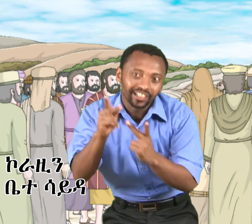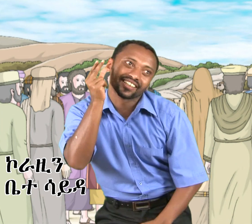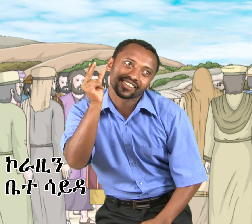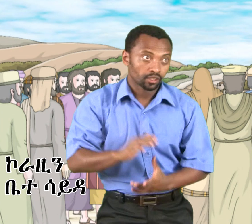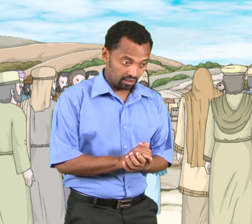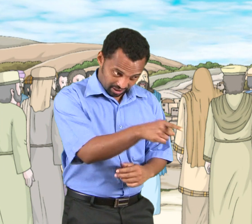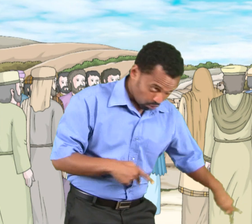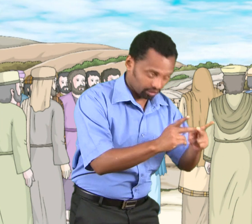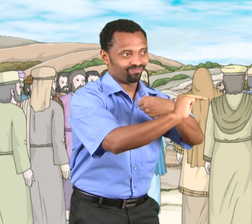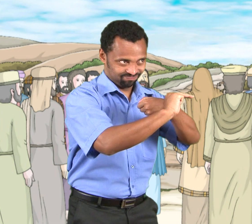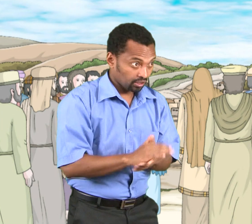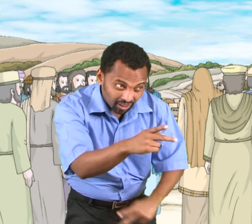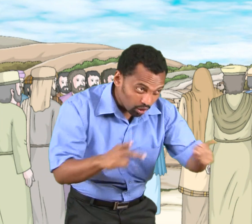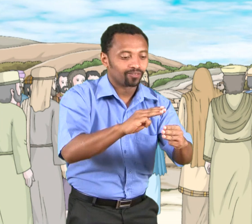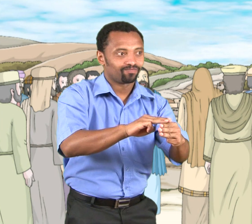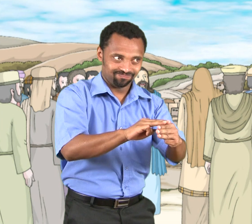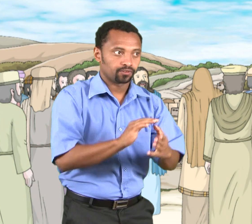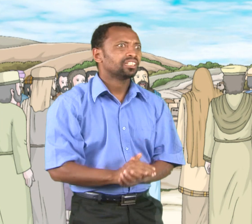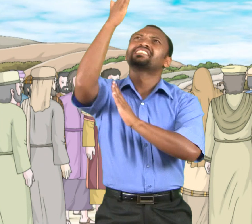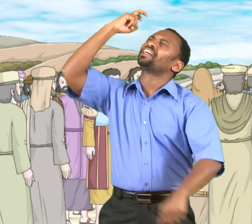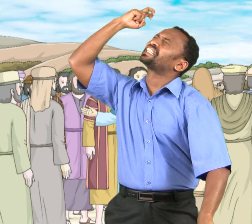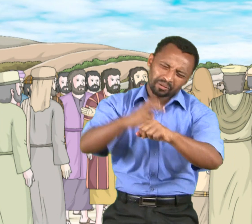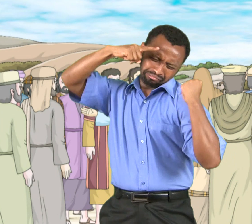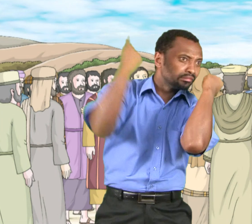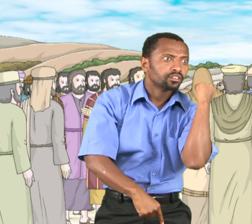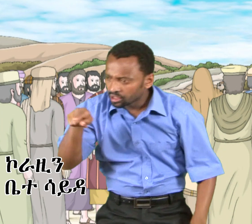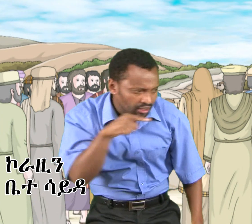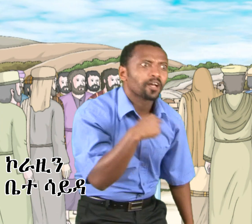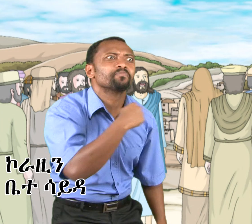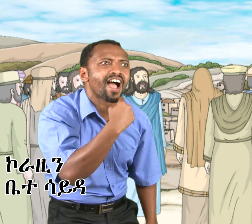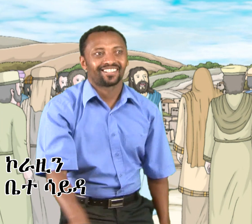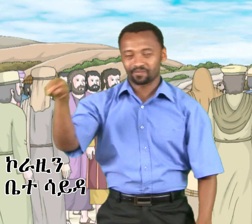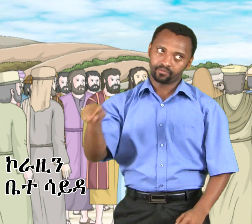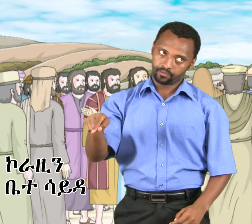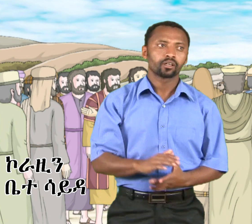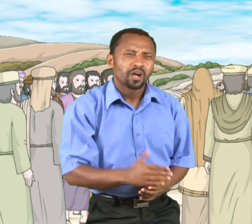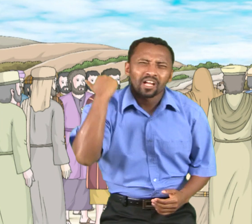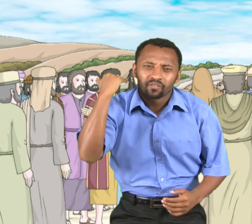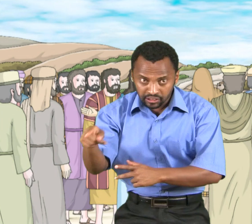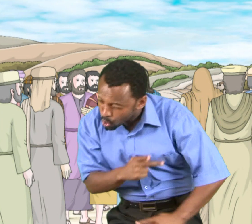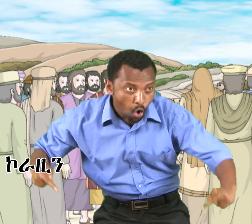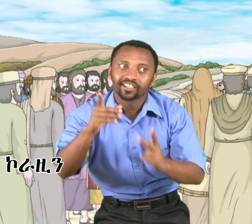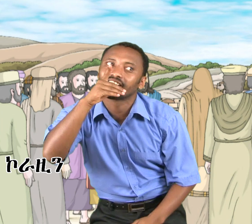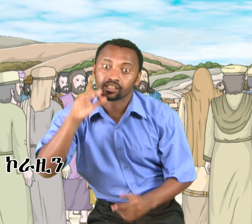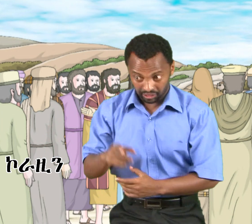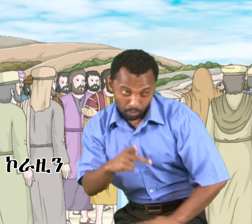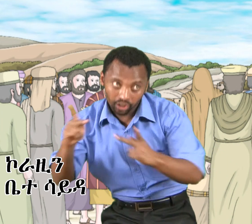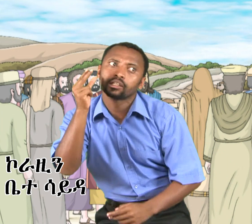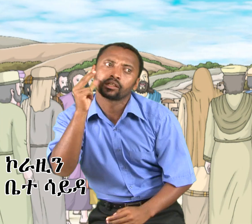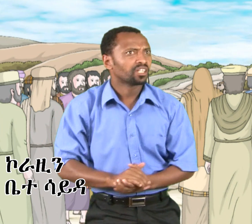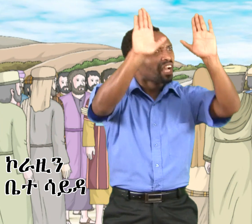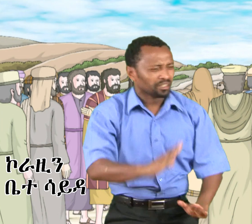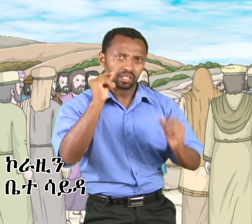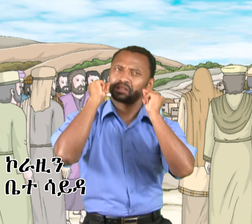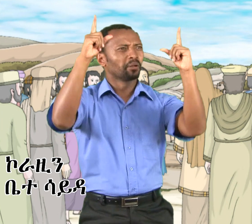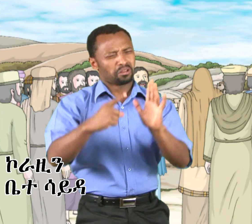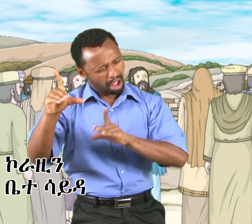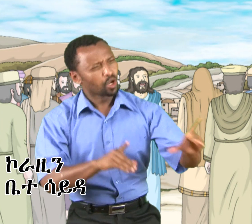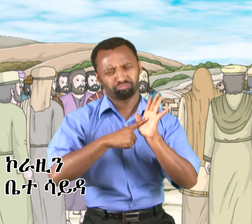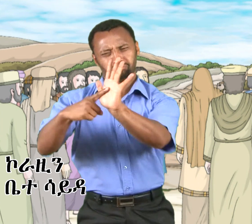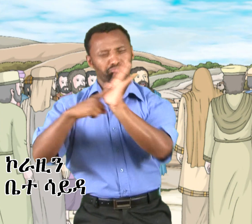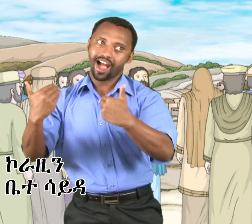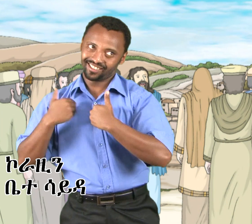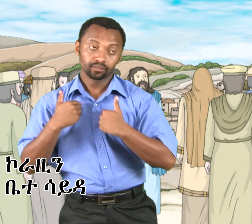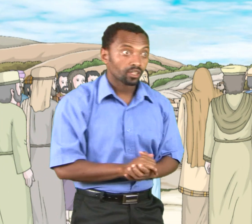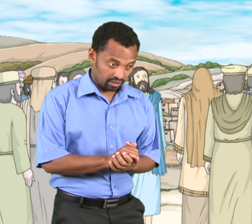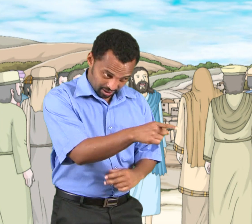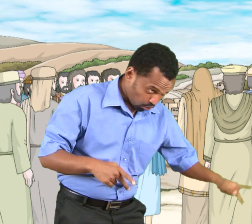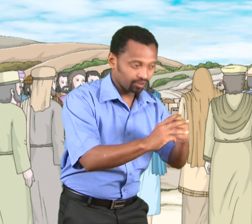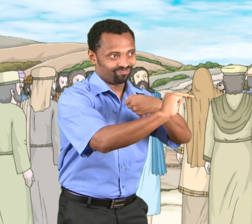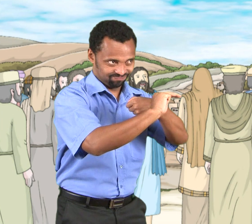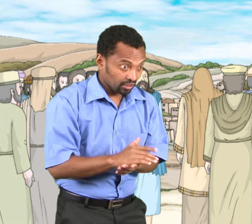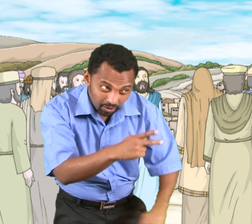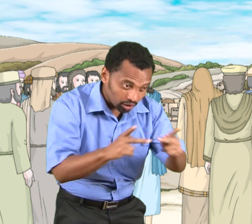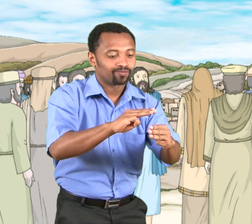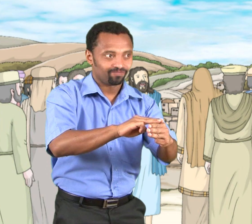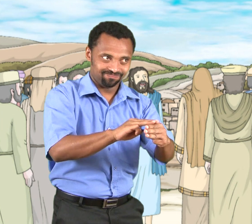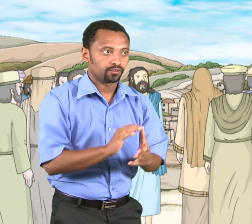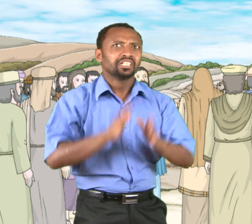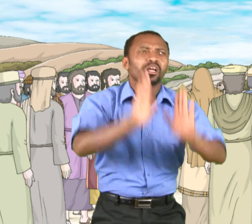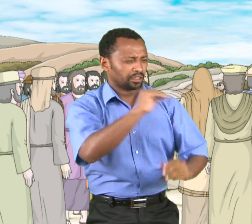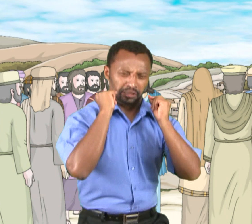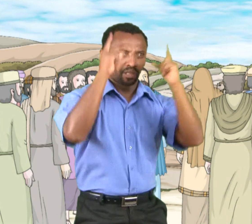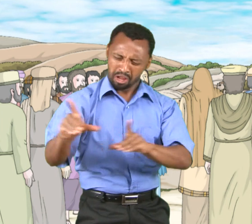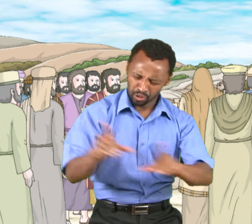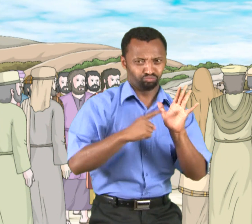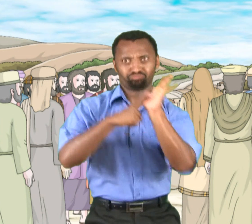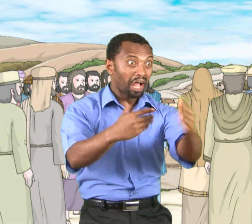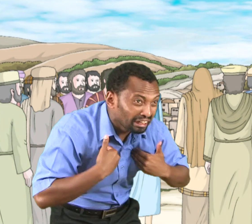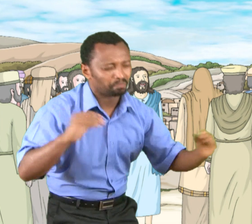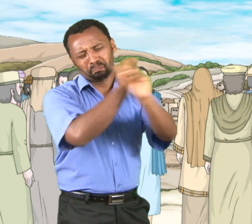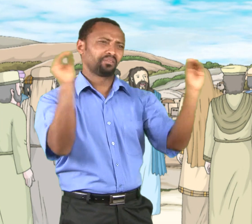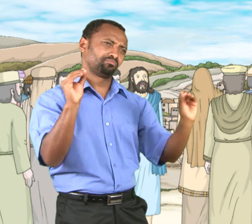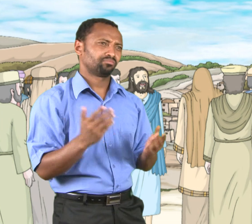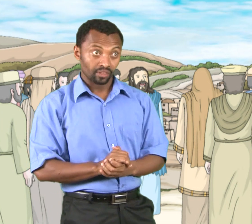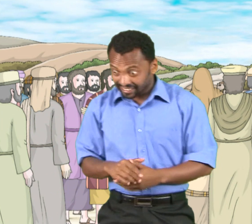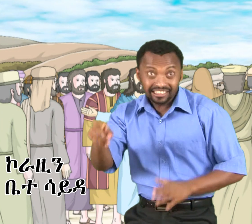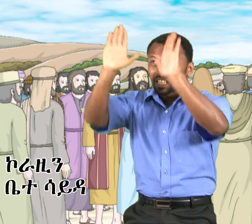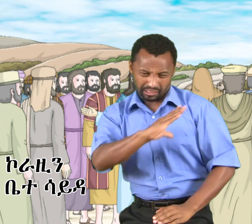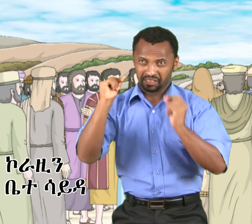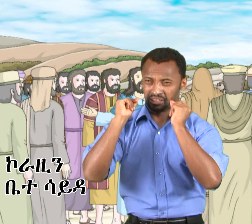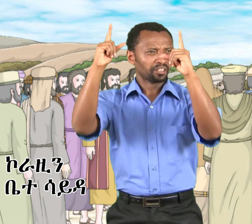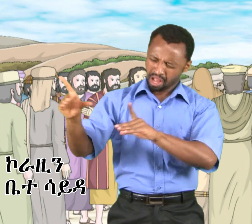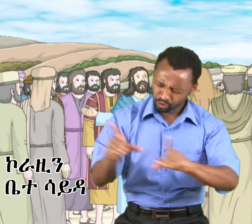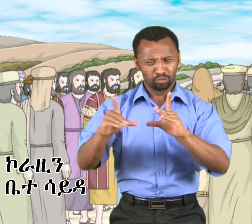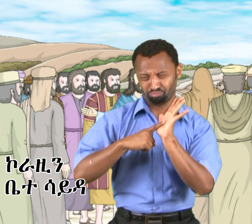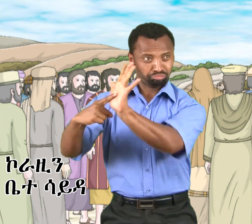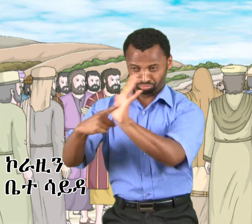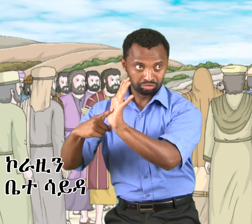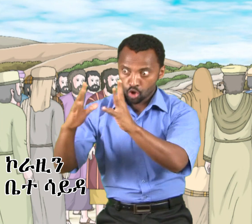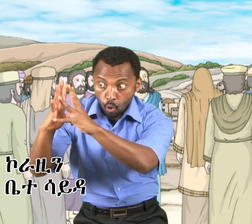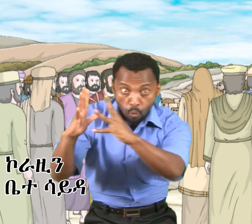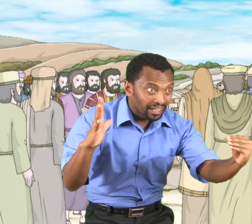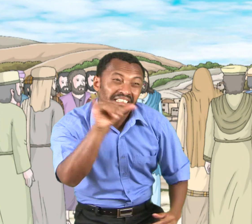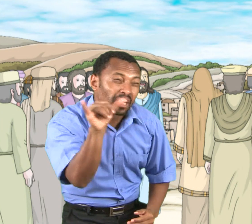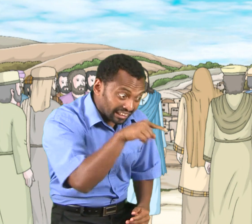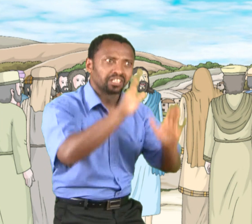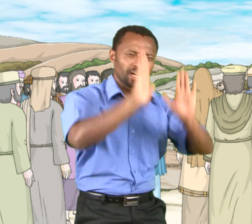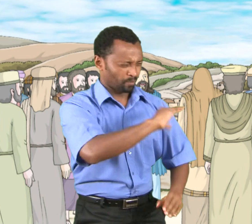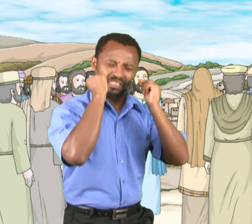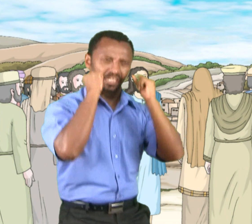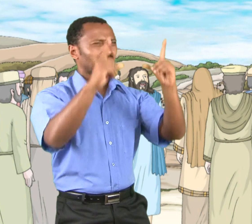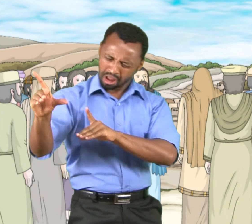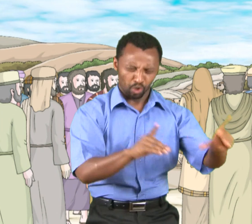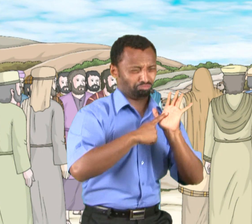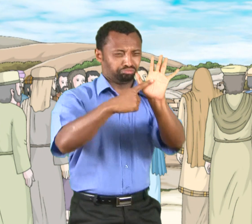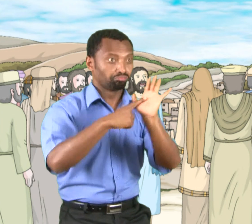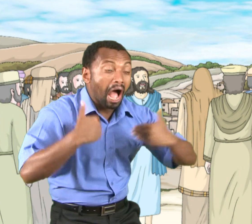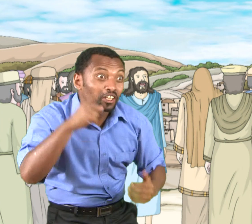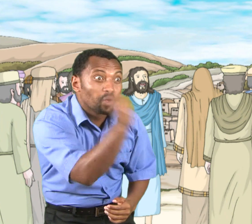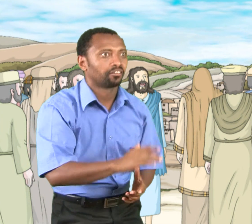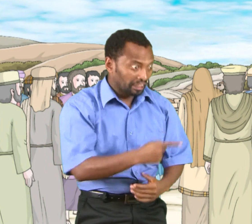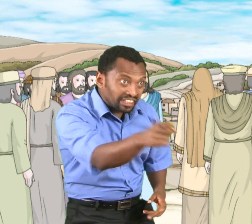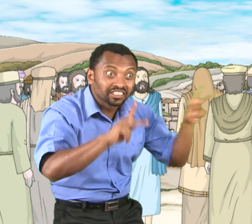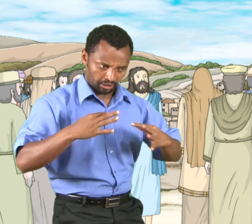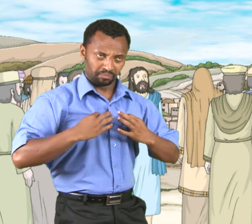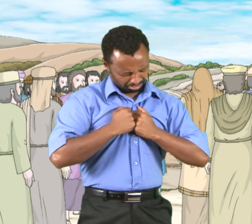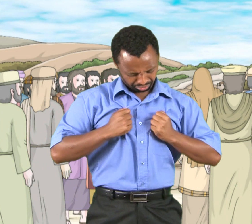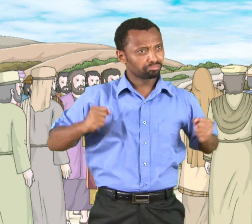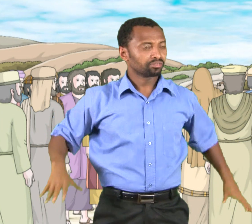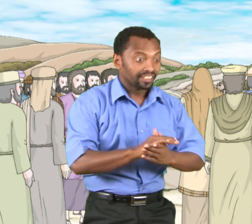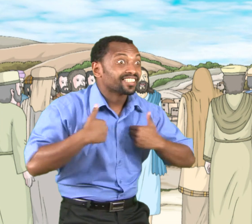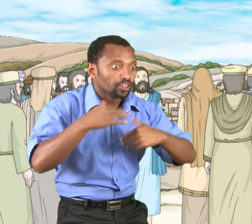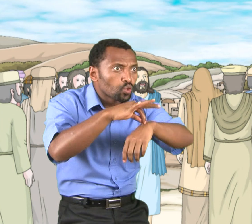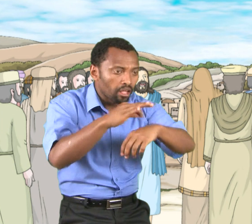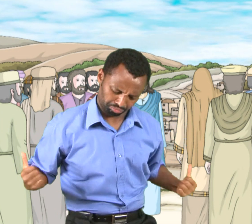For if the miracles that were performed in you had been performed in Tyre and Sidon, they would have repented long ago, sitting in sackcloth and ashes.